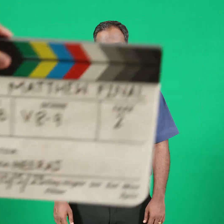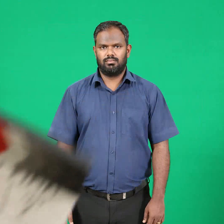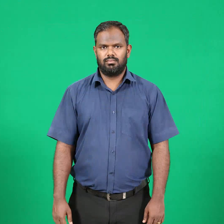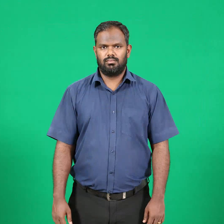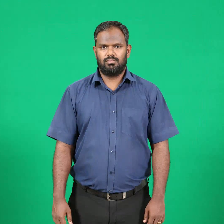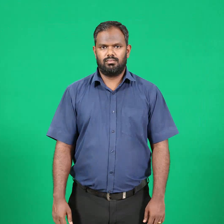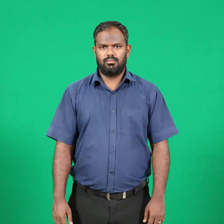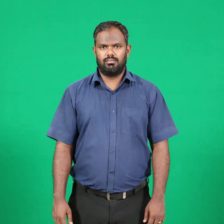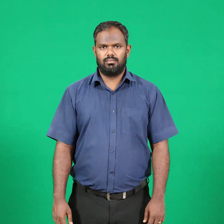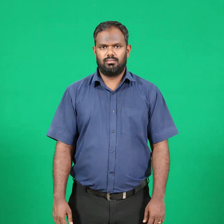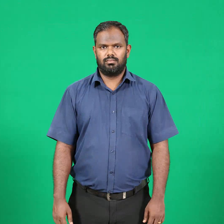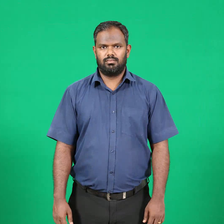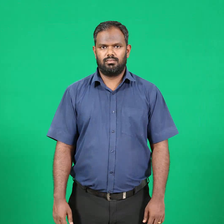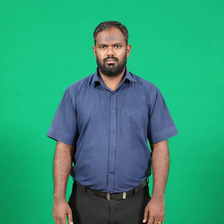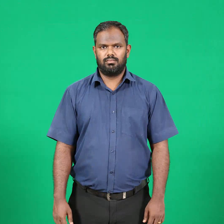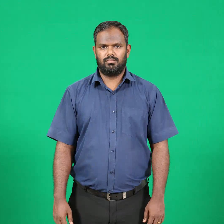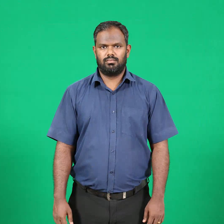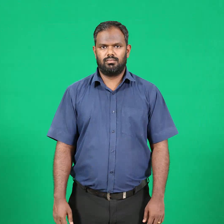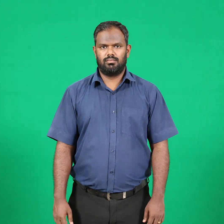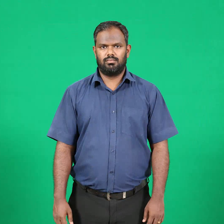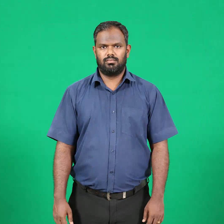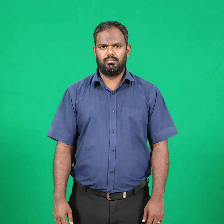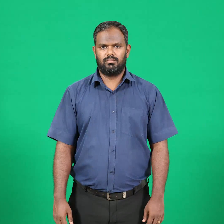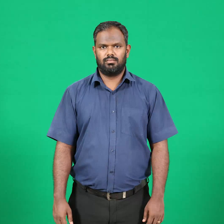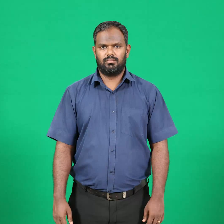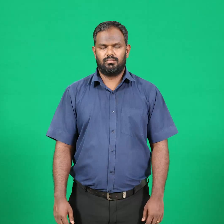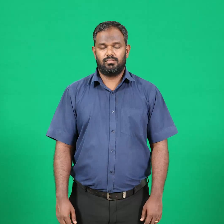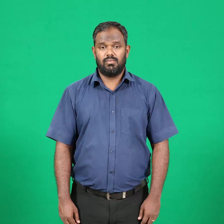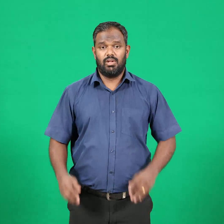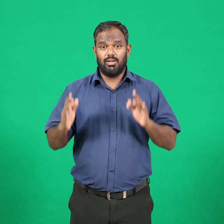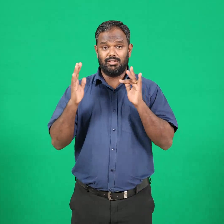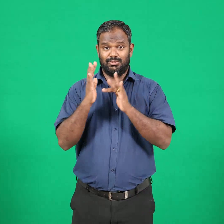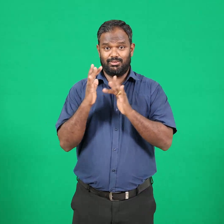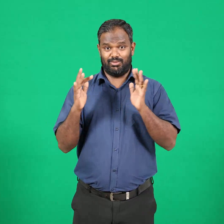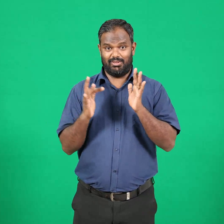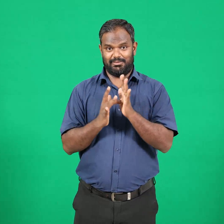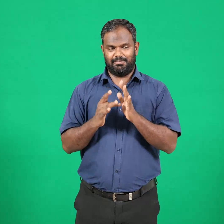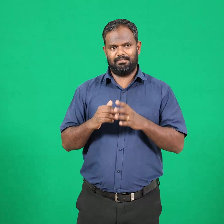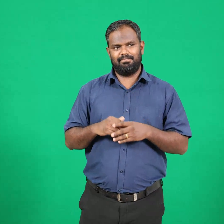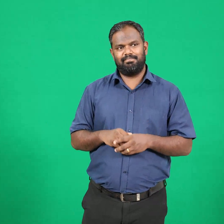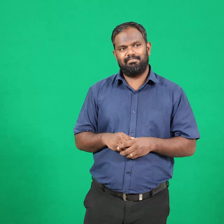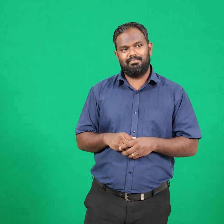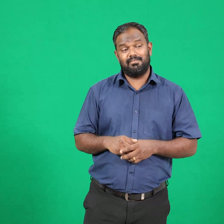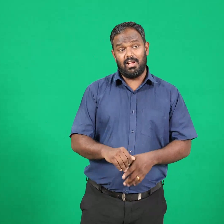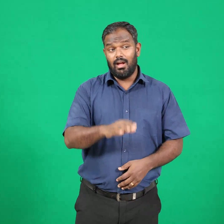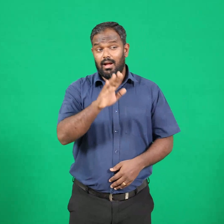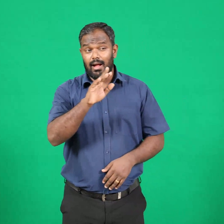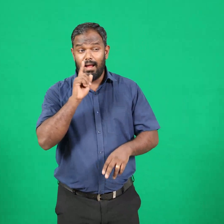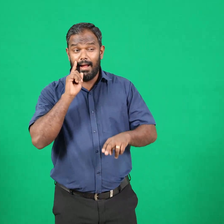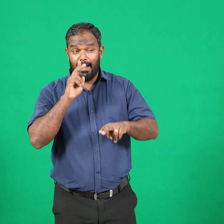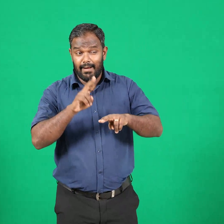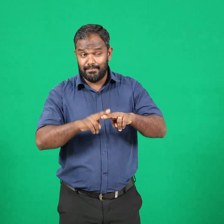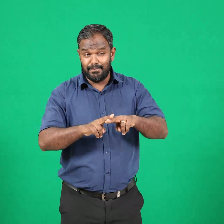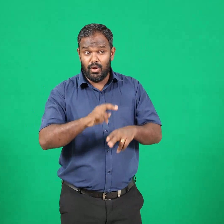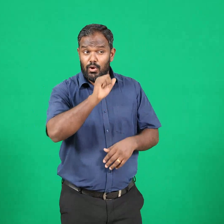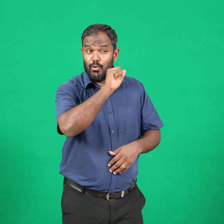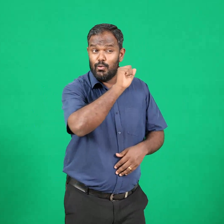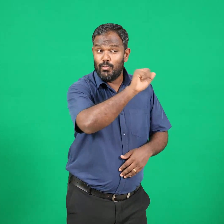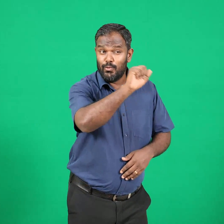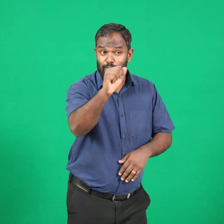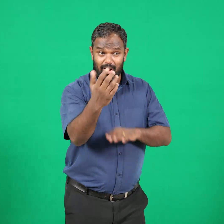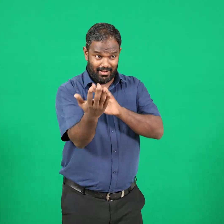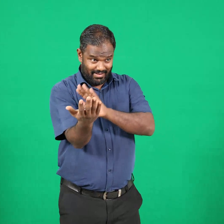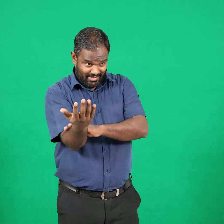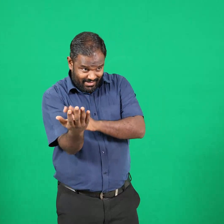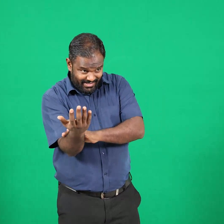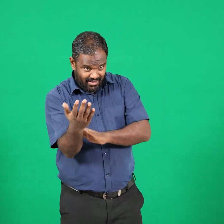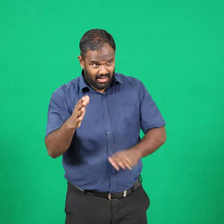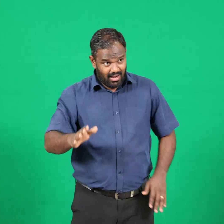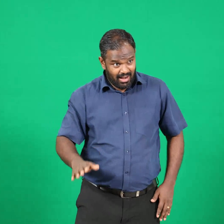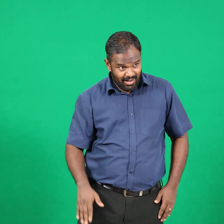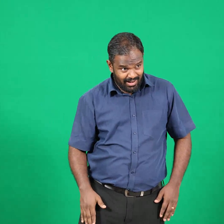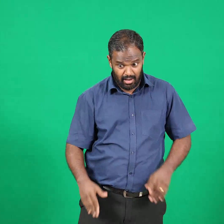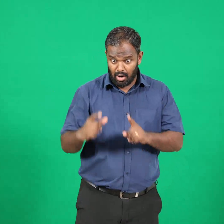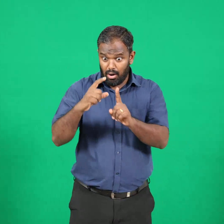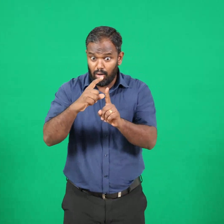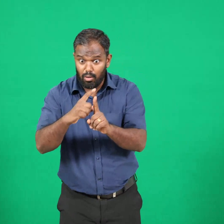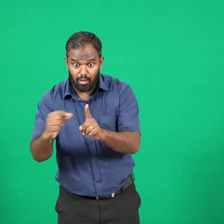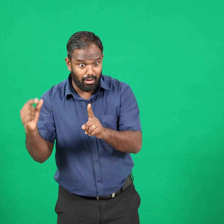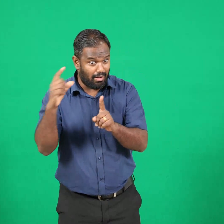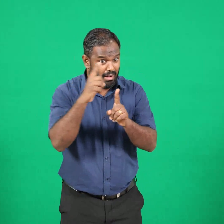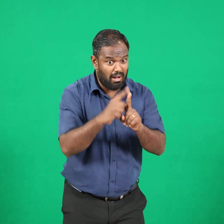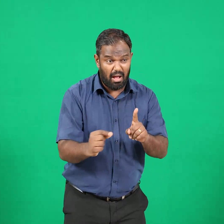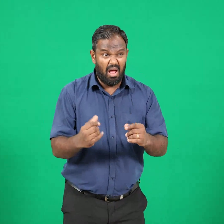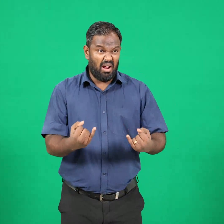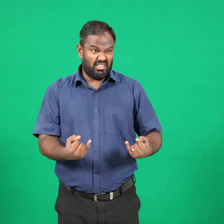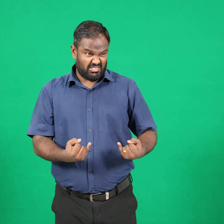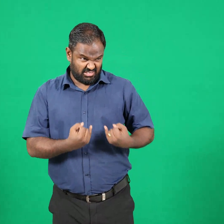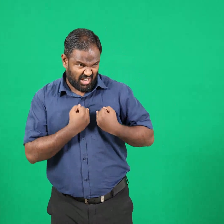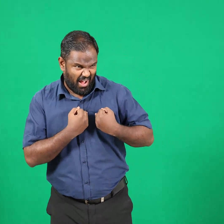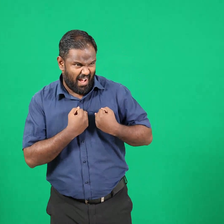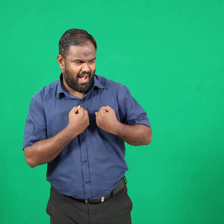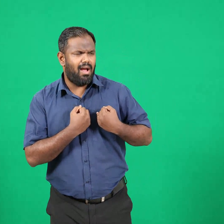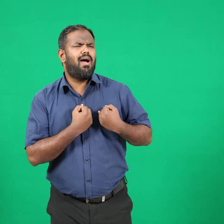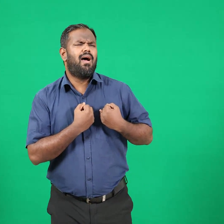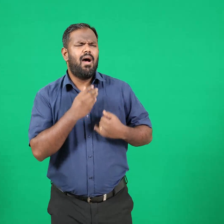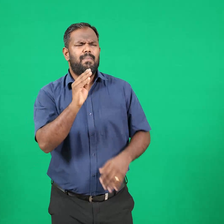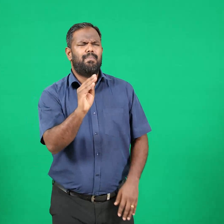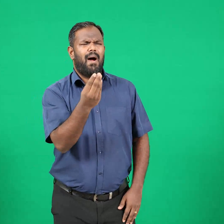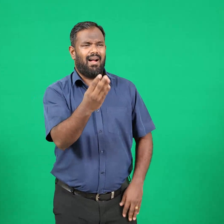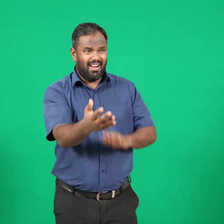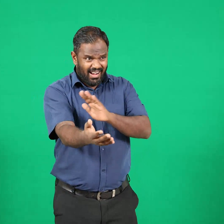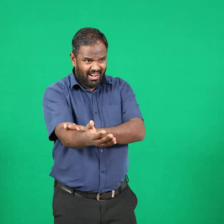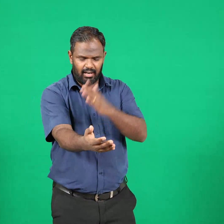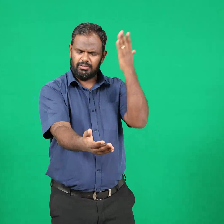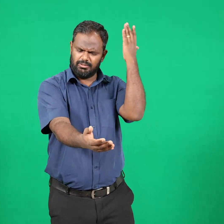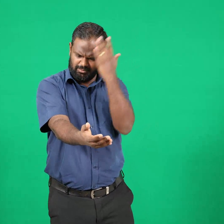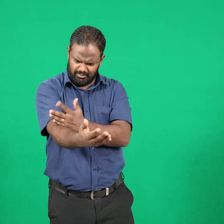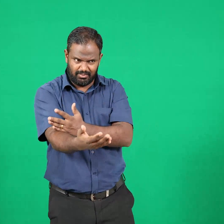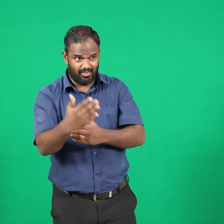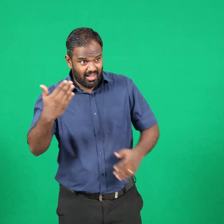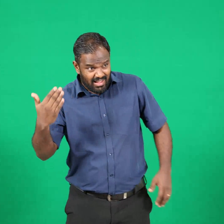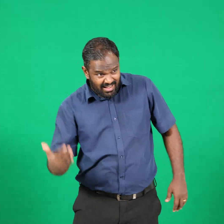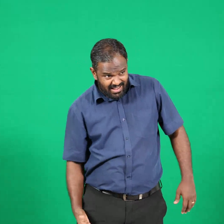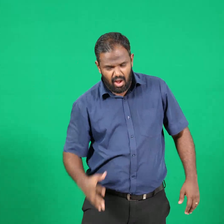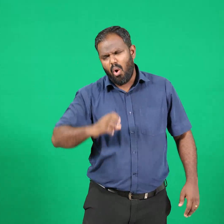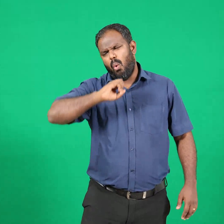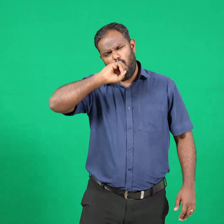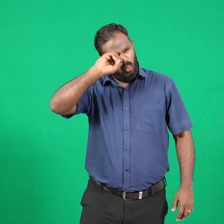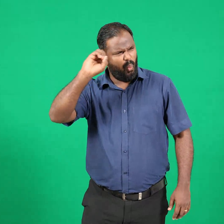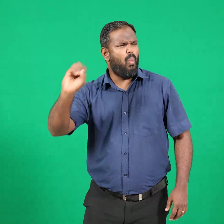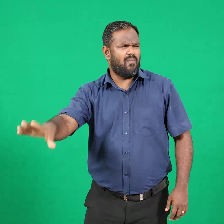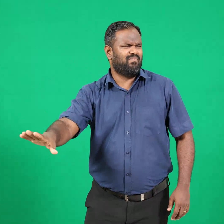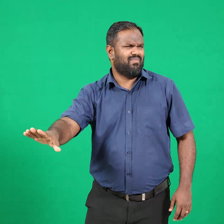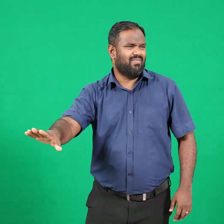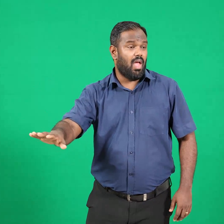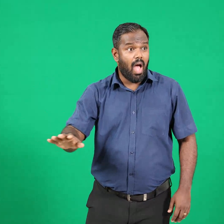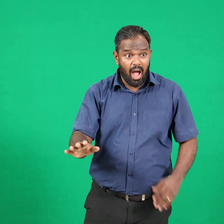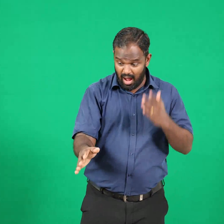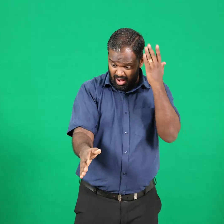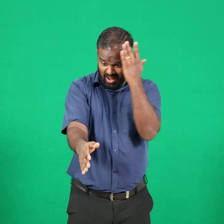If your hand or your foot causes you to sin, cut it off and throw it away.